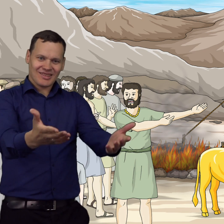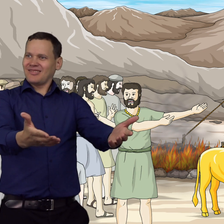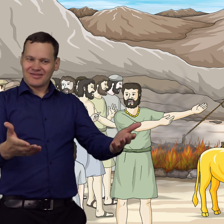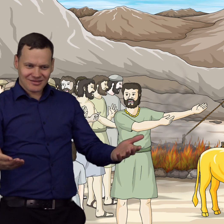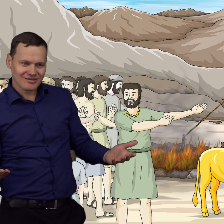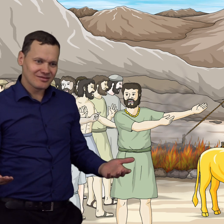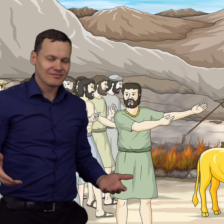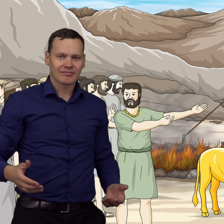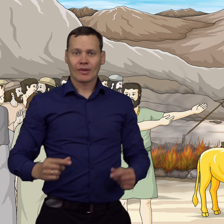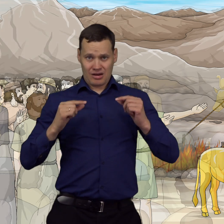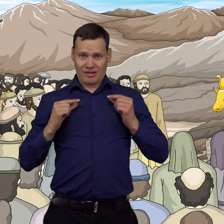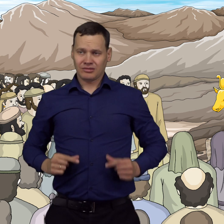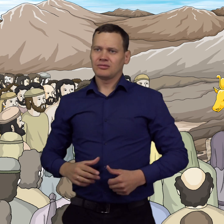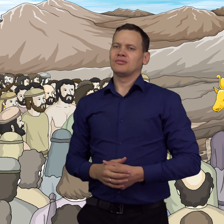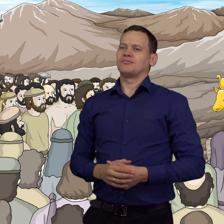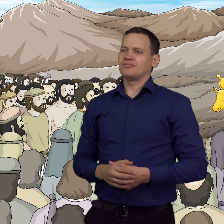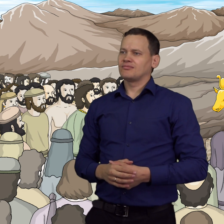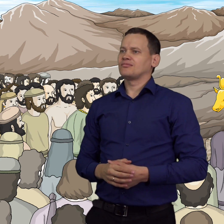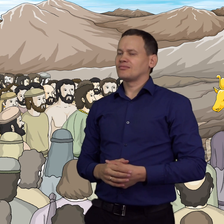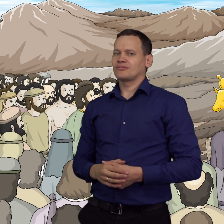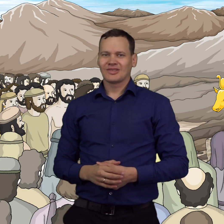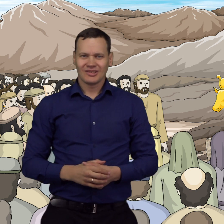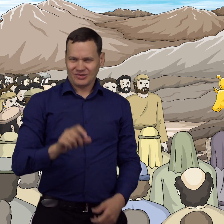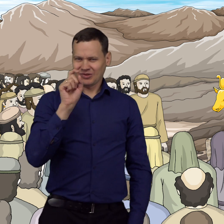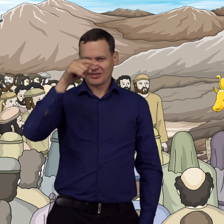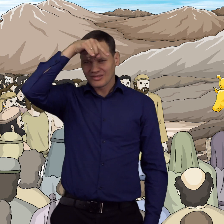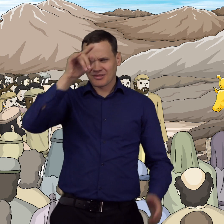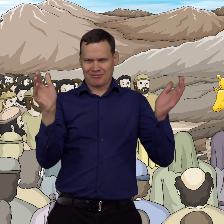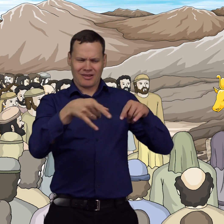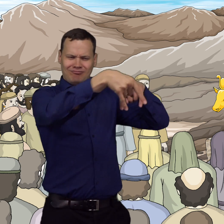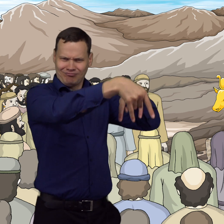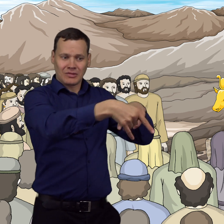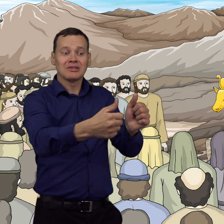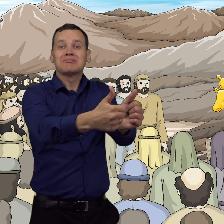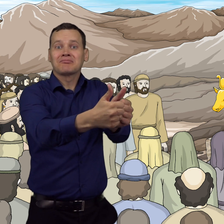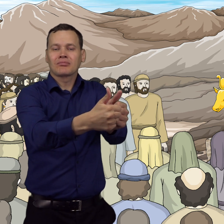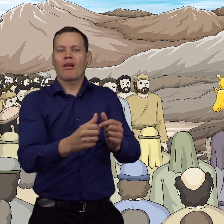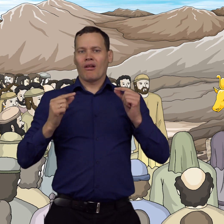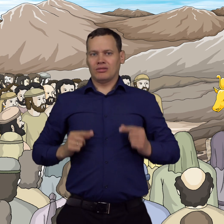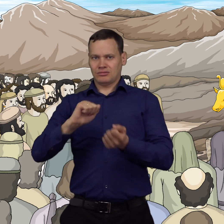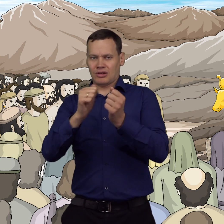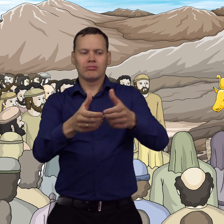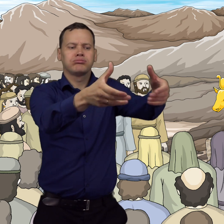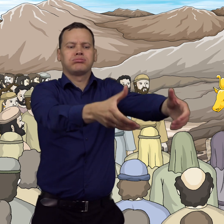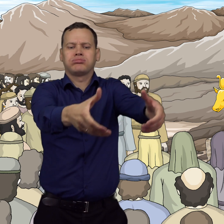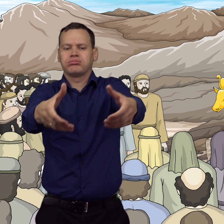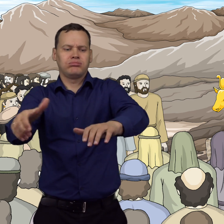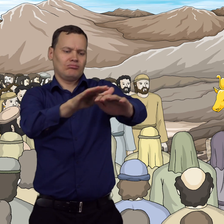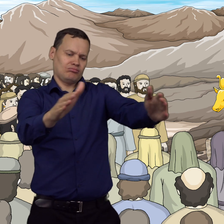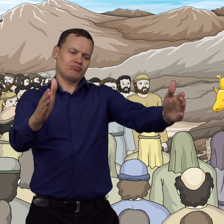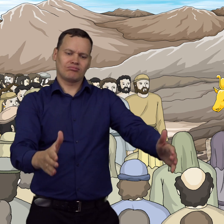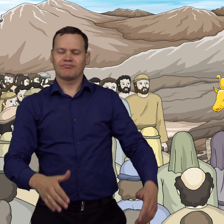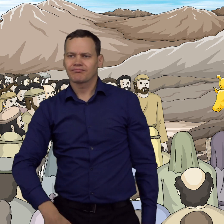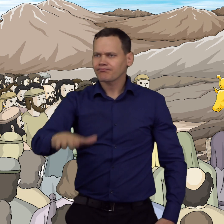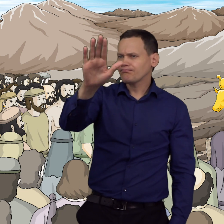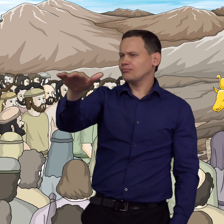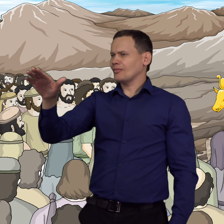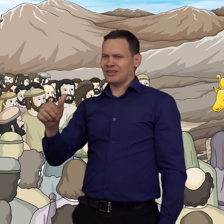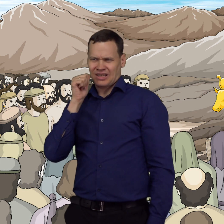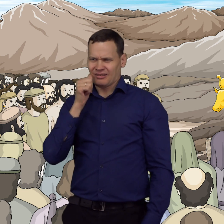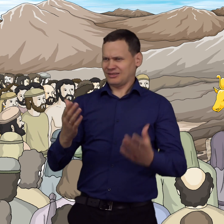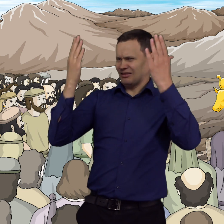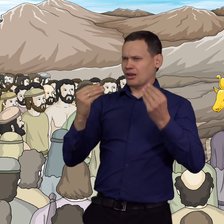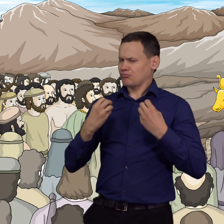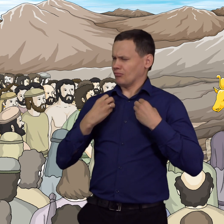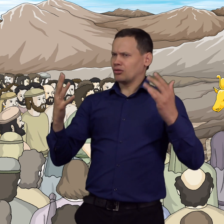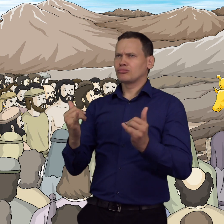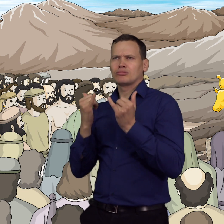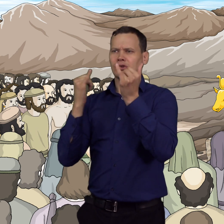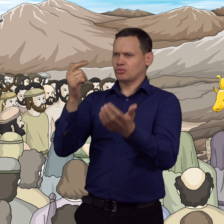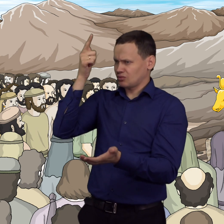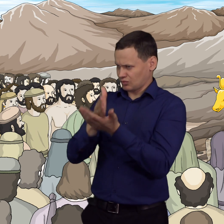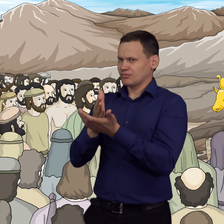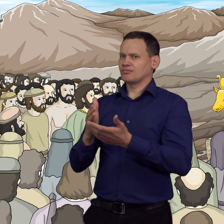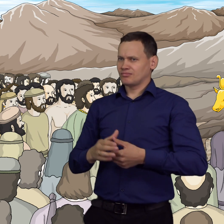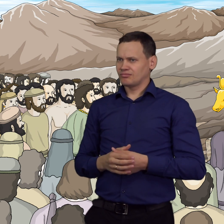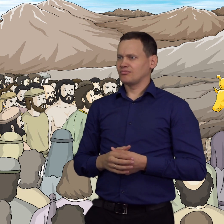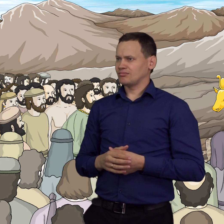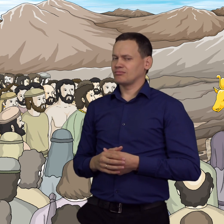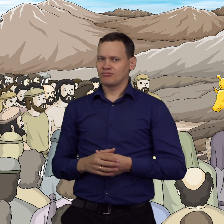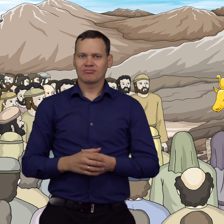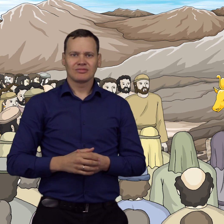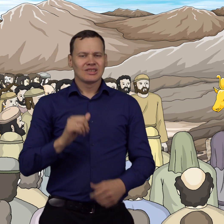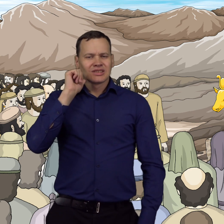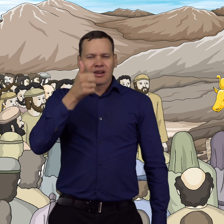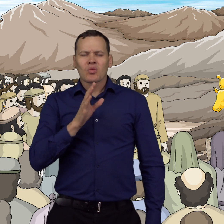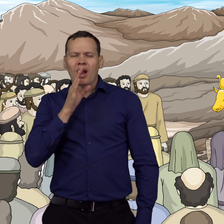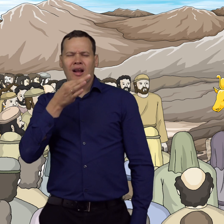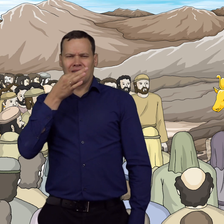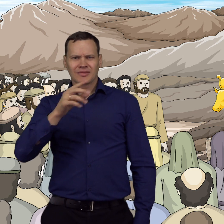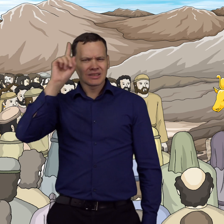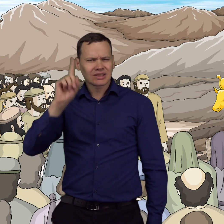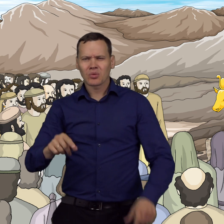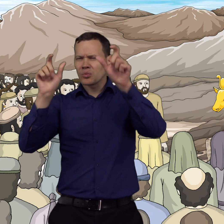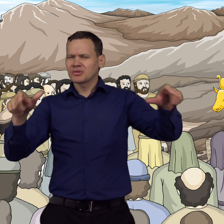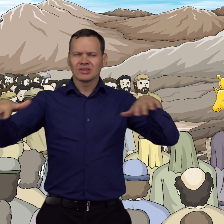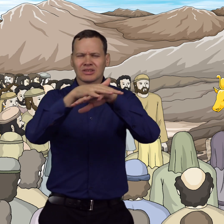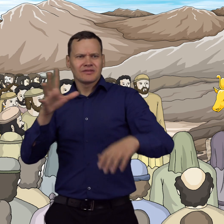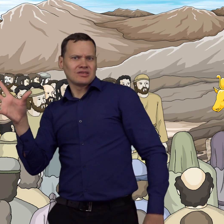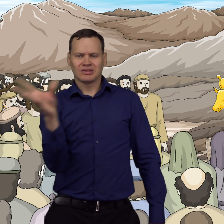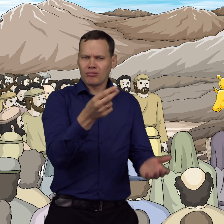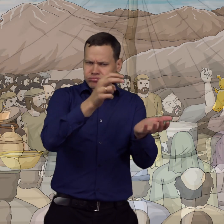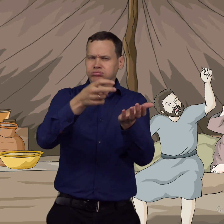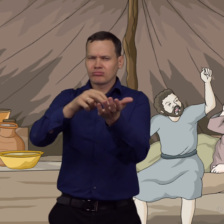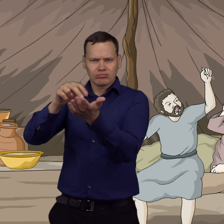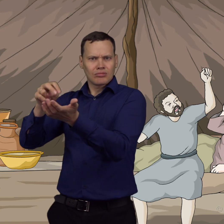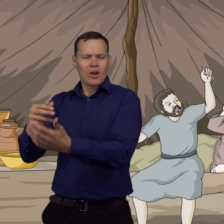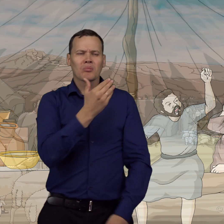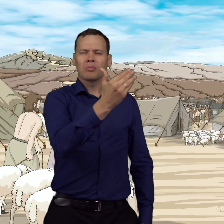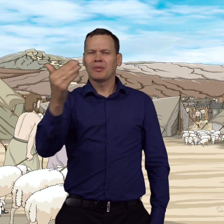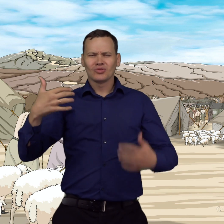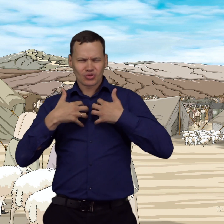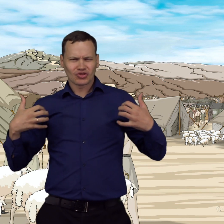When Aaron saw this, he built an altar before the calf and proclaimed: “Tomorrow shall be a feast to the LORD.”